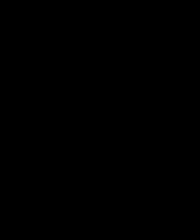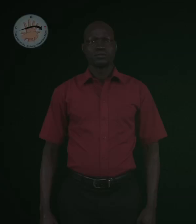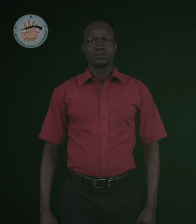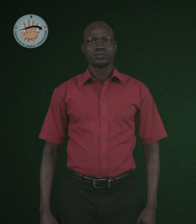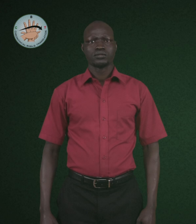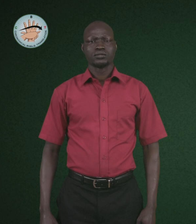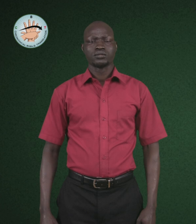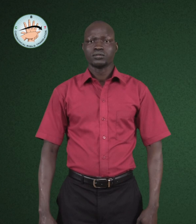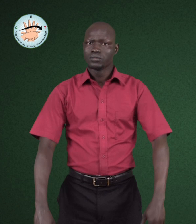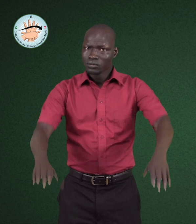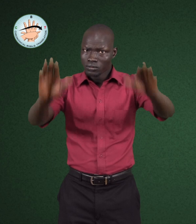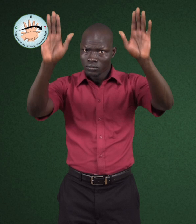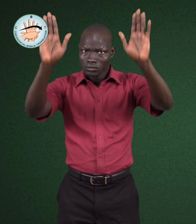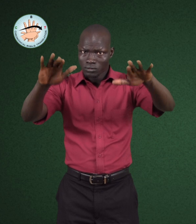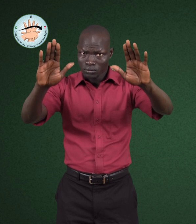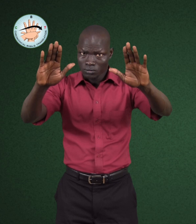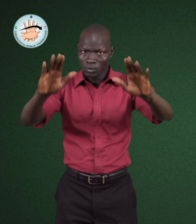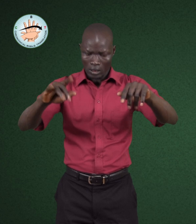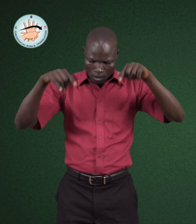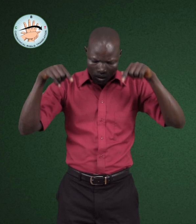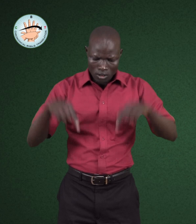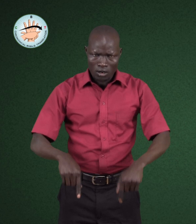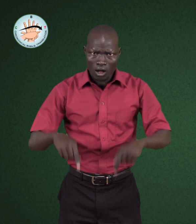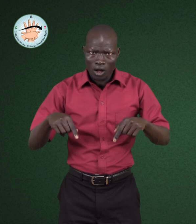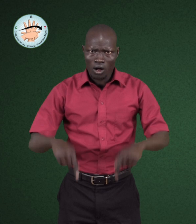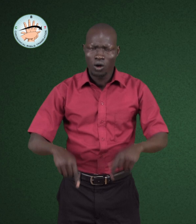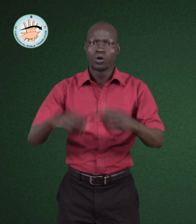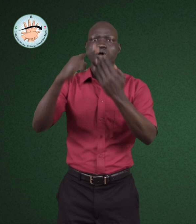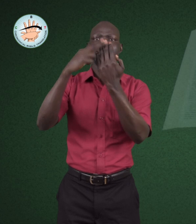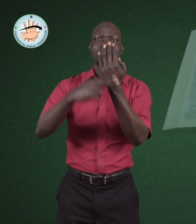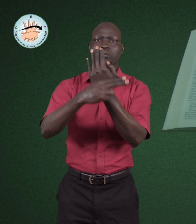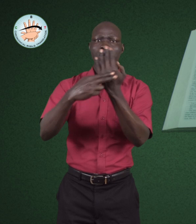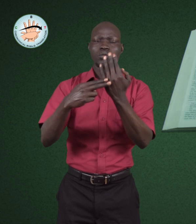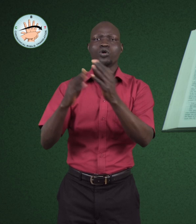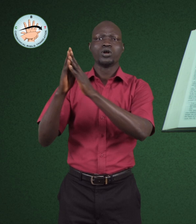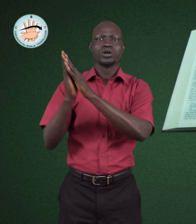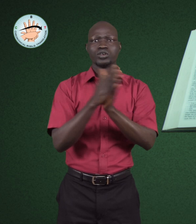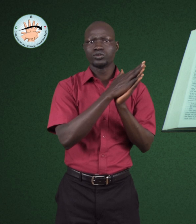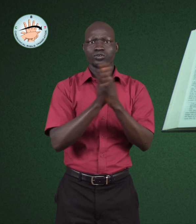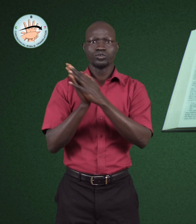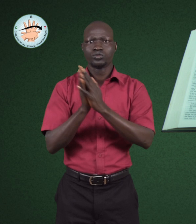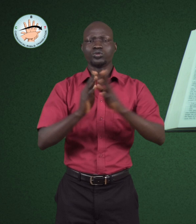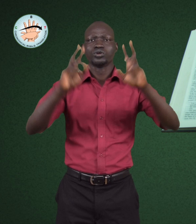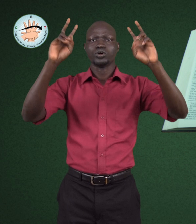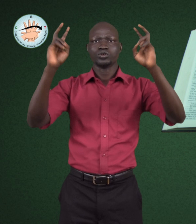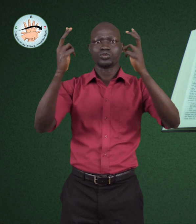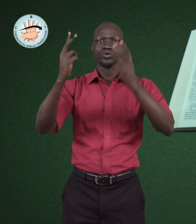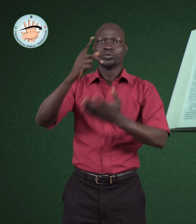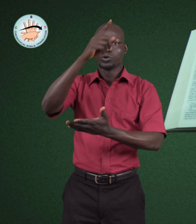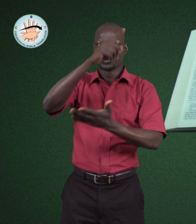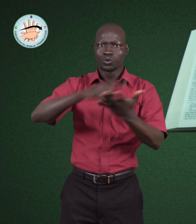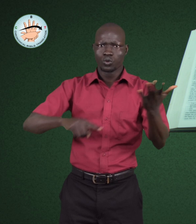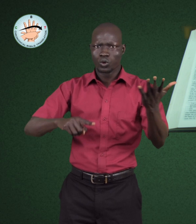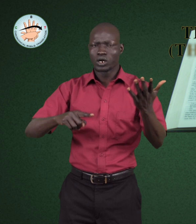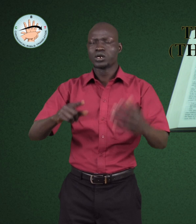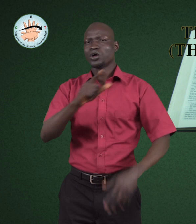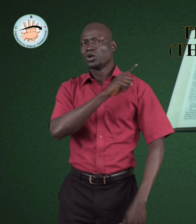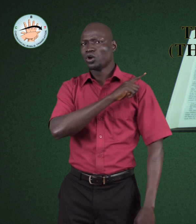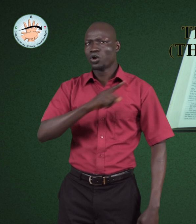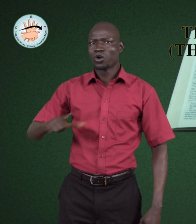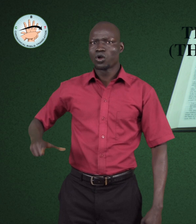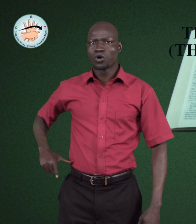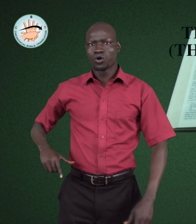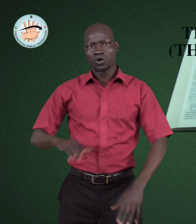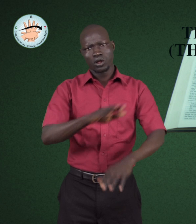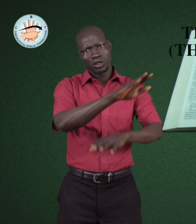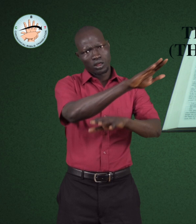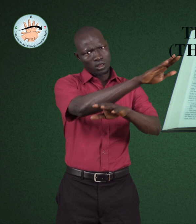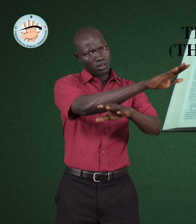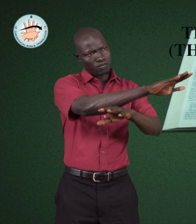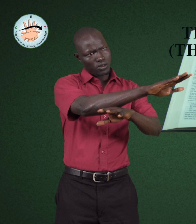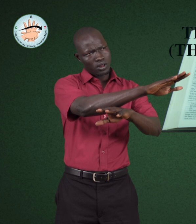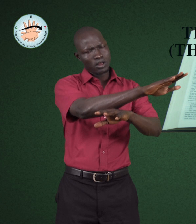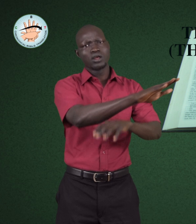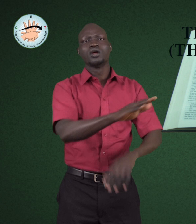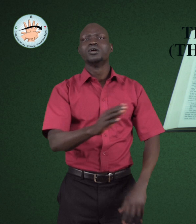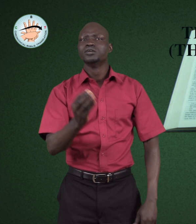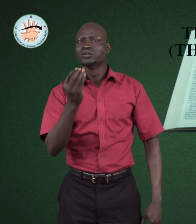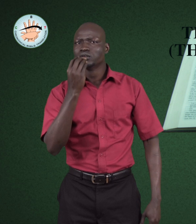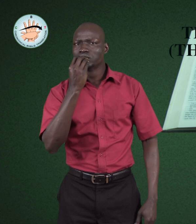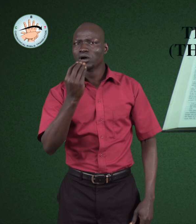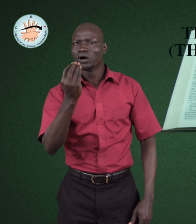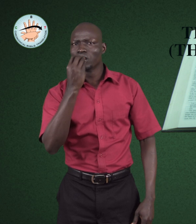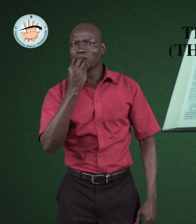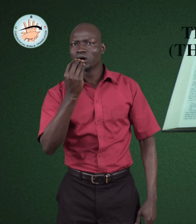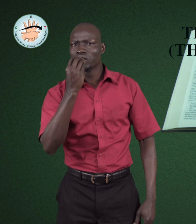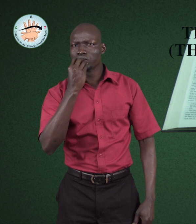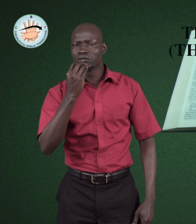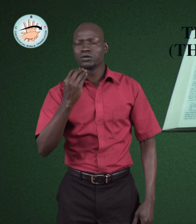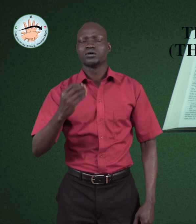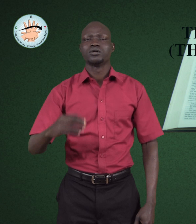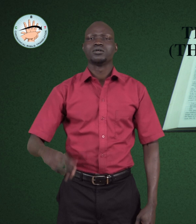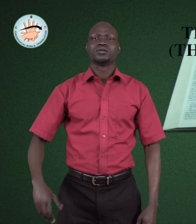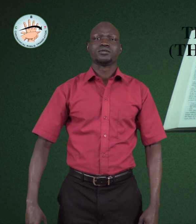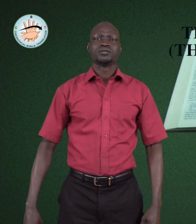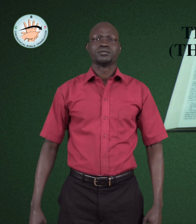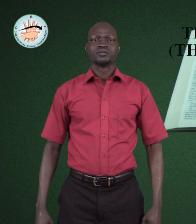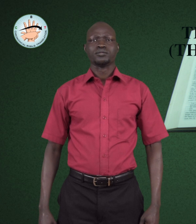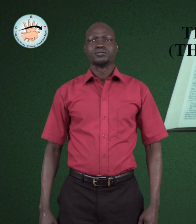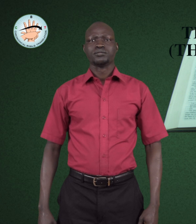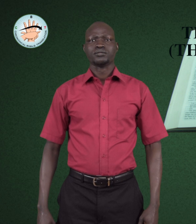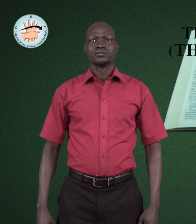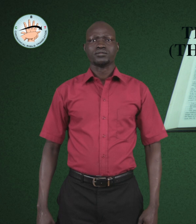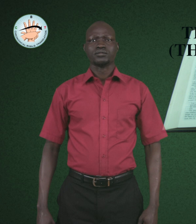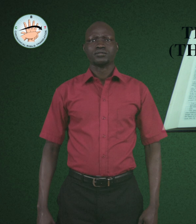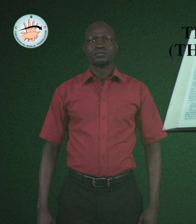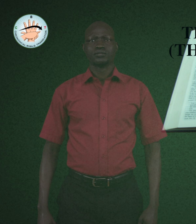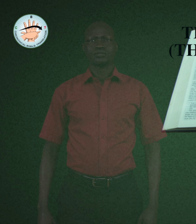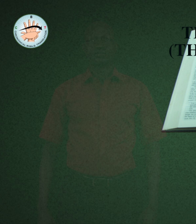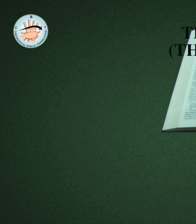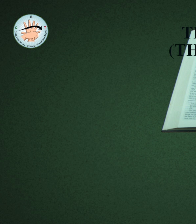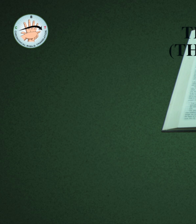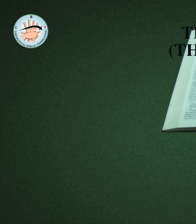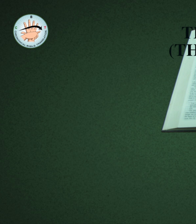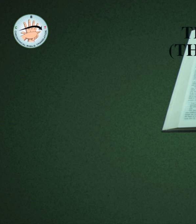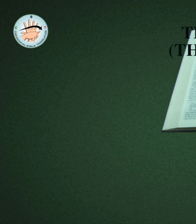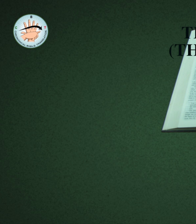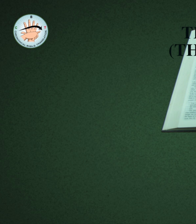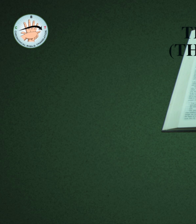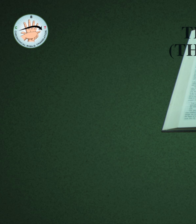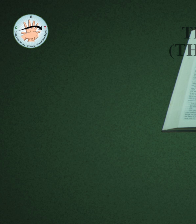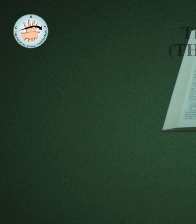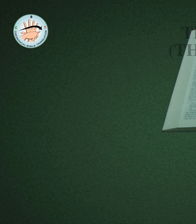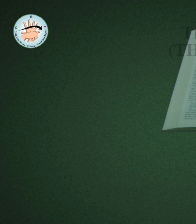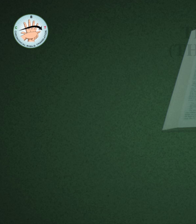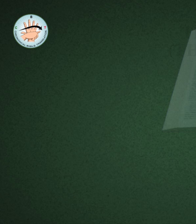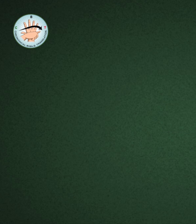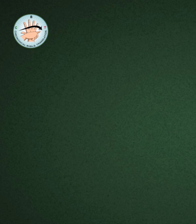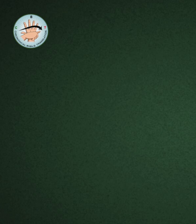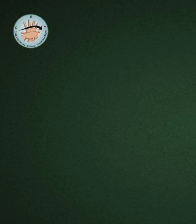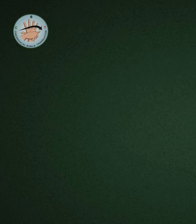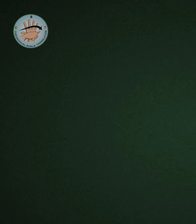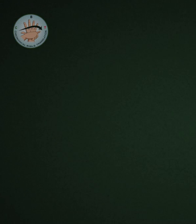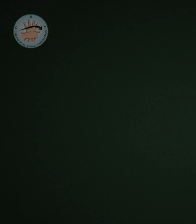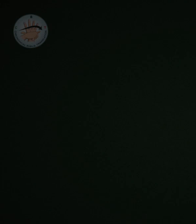The Lord's supper